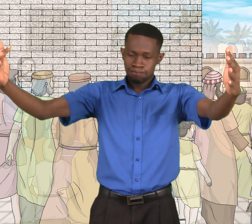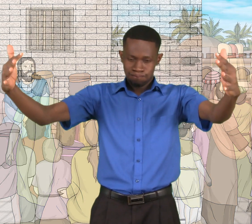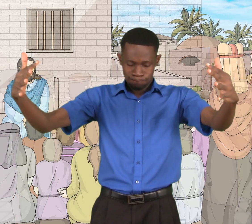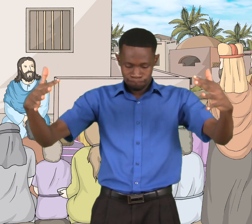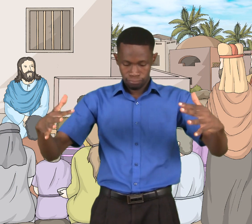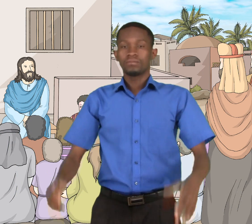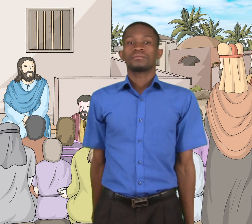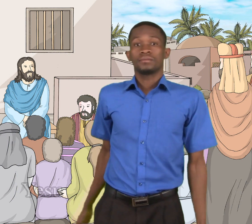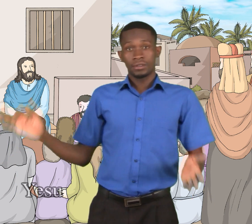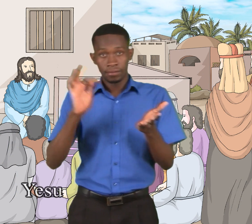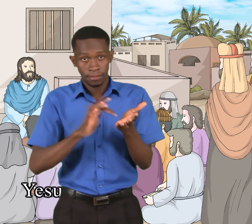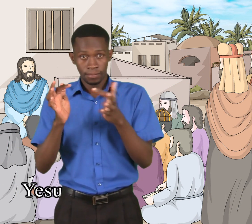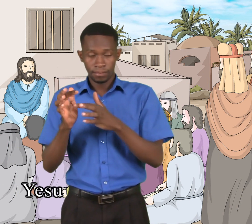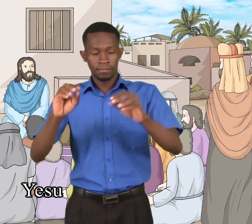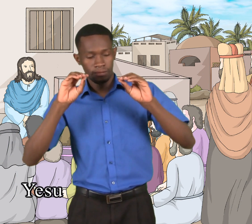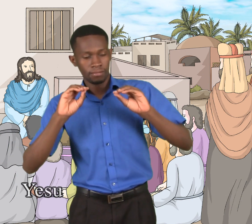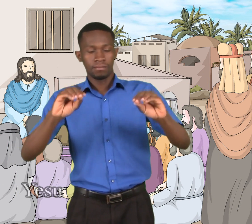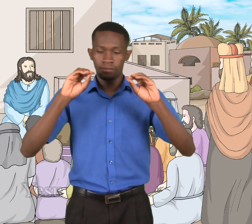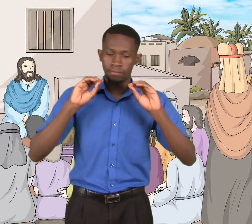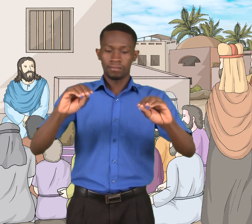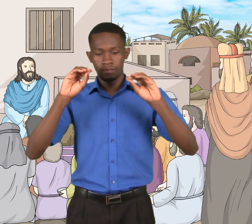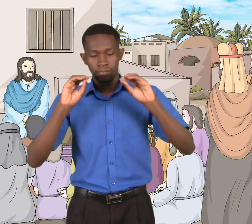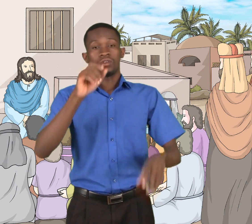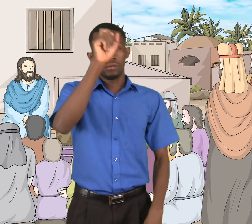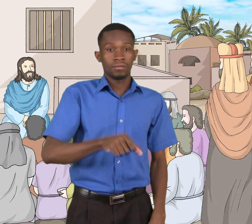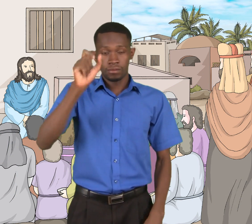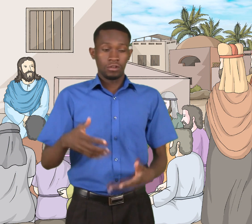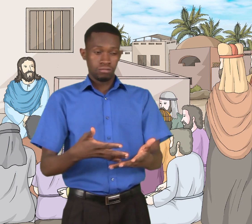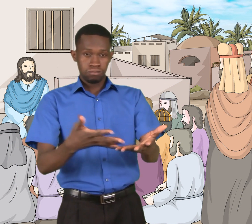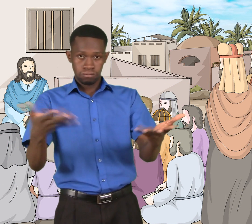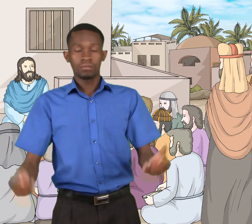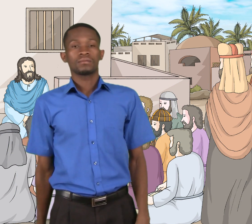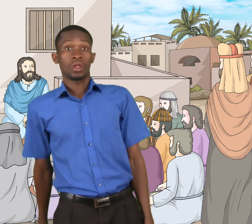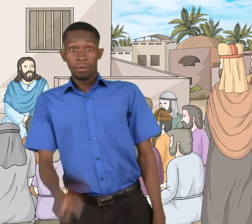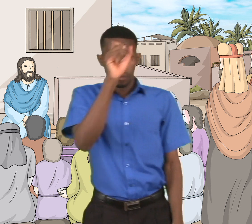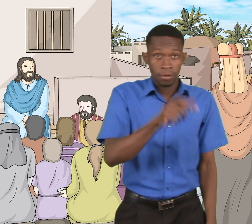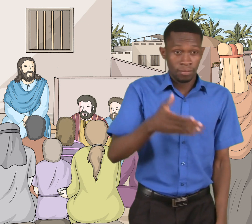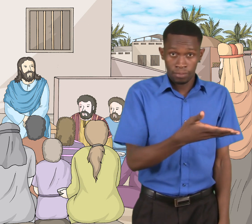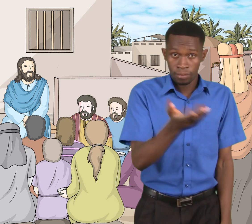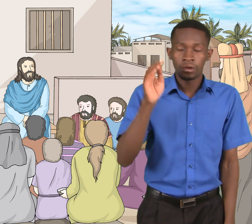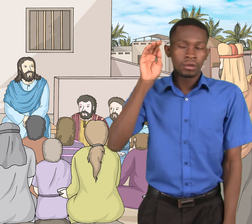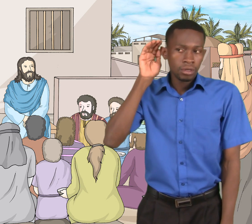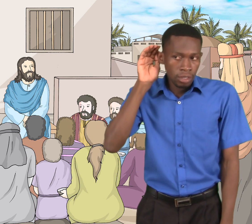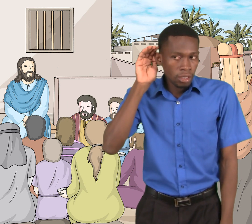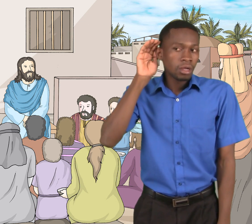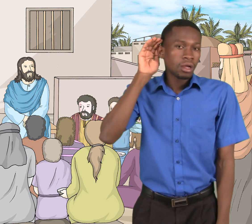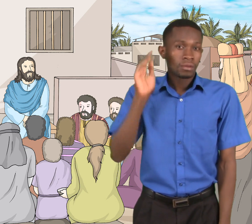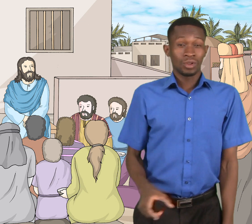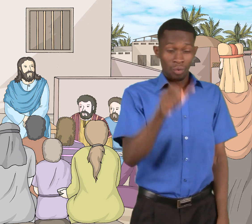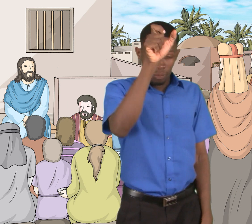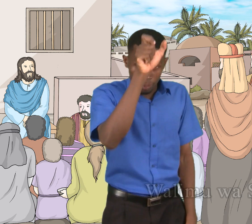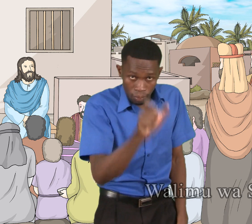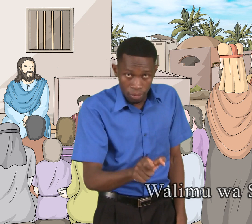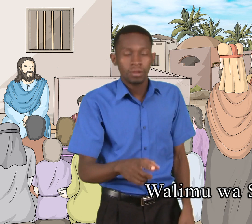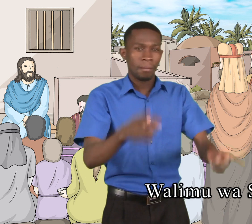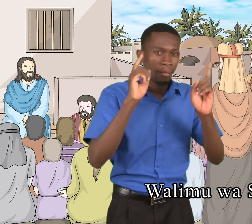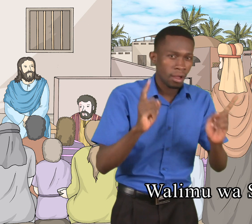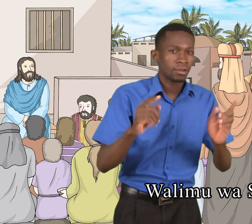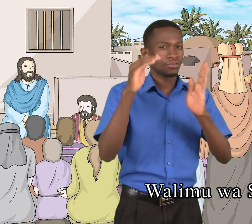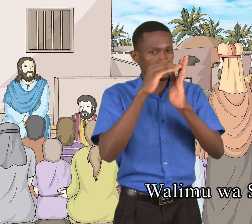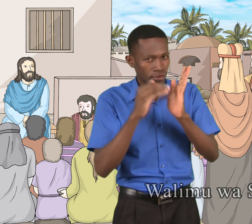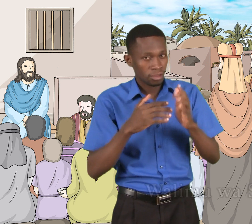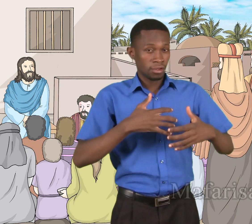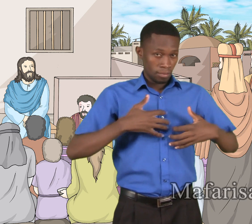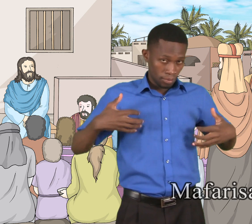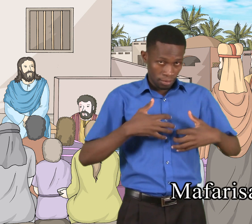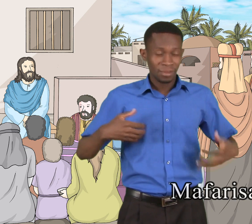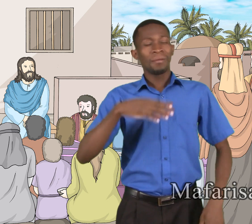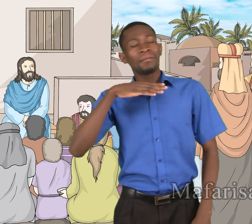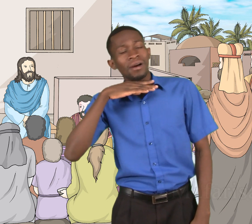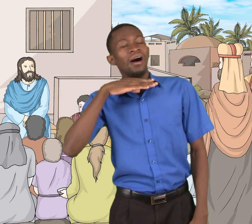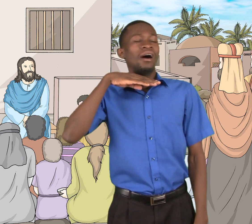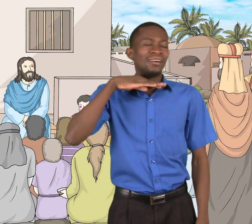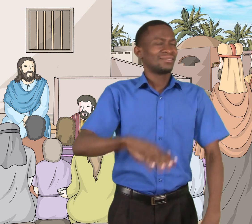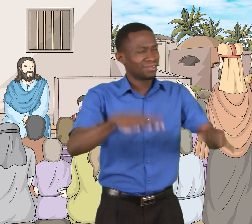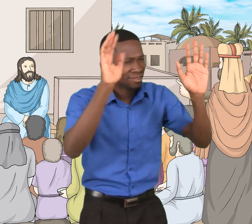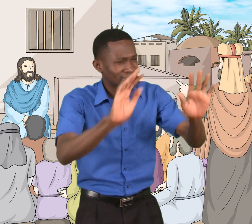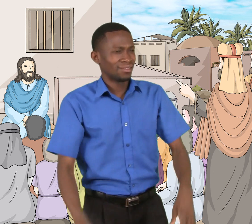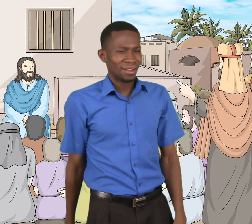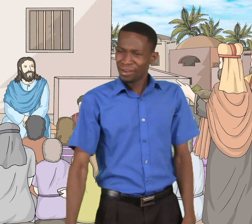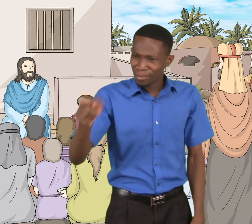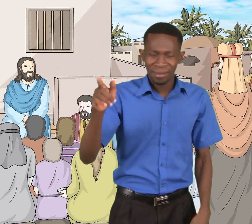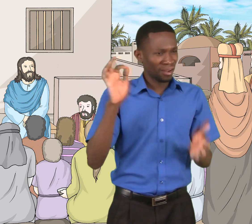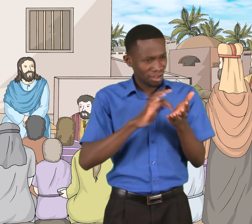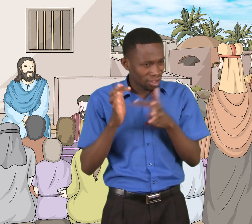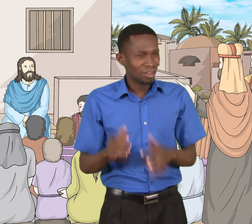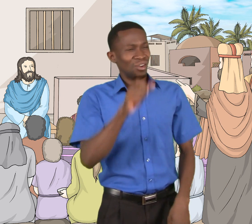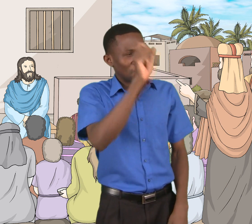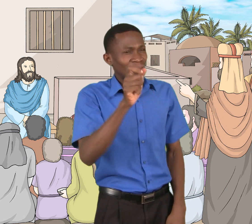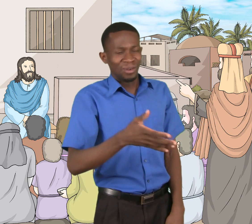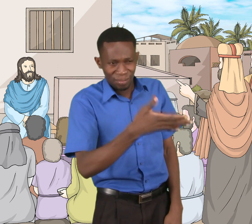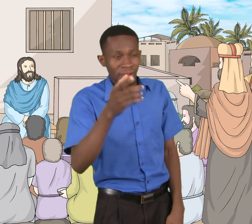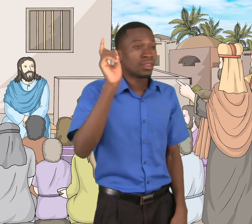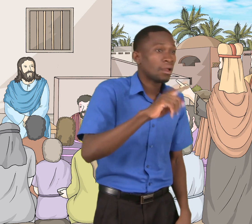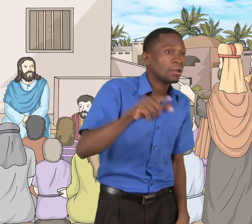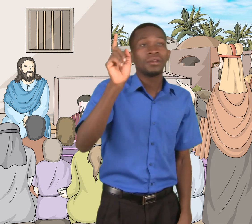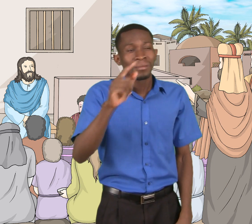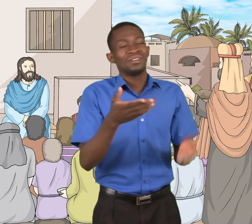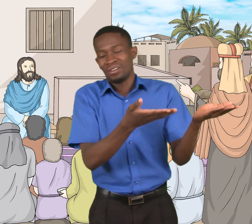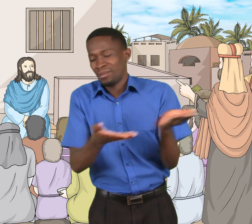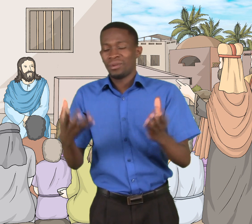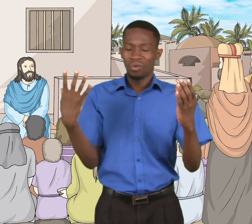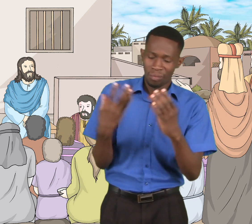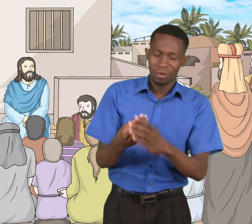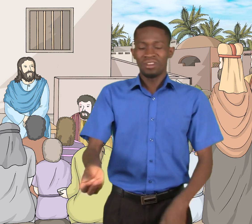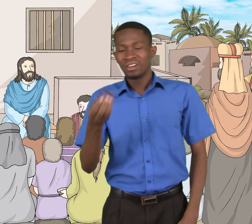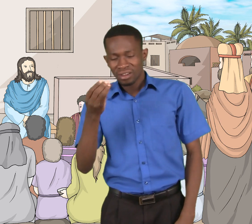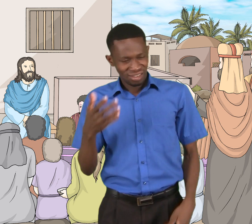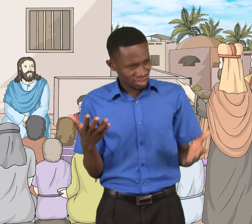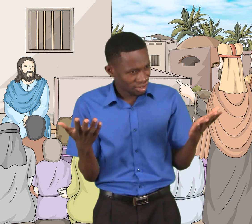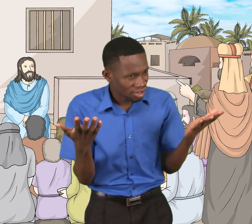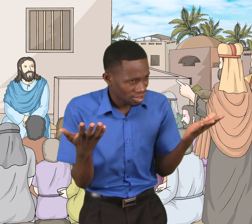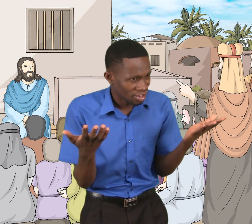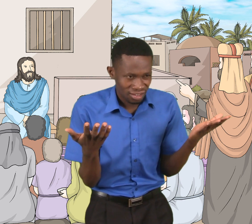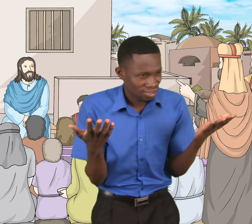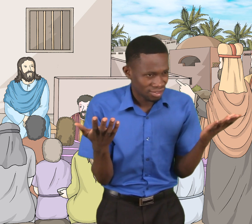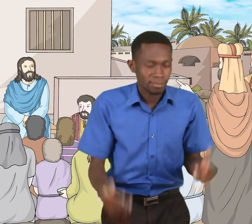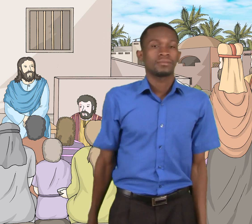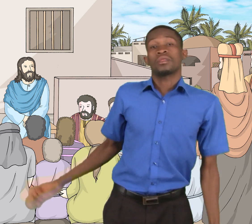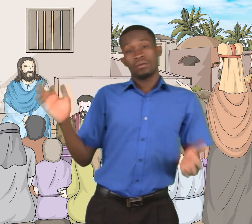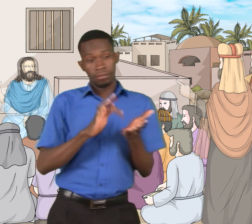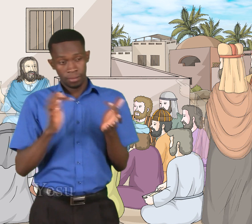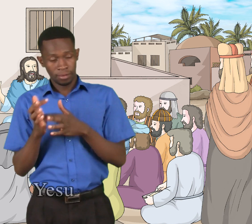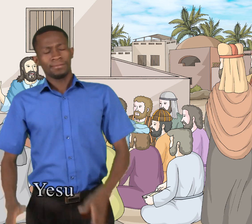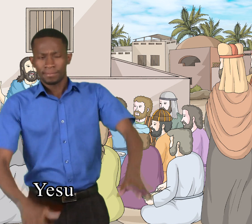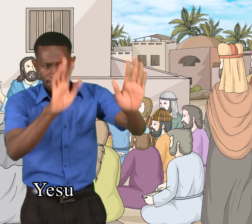So the Pharisees and scribes began to grumble: “This man welcomes sinners and eats with them.”